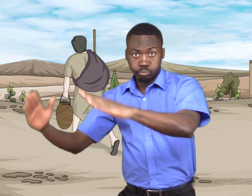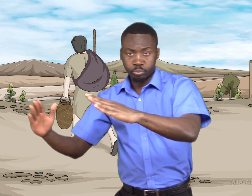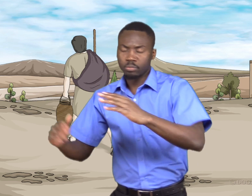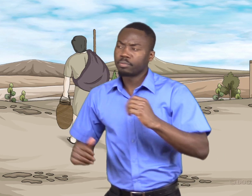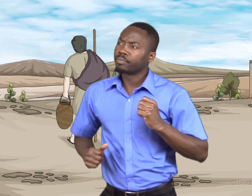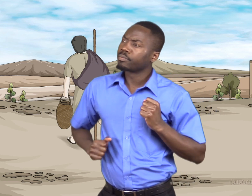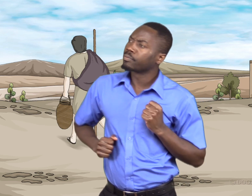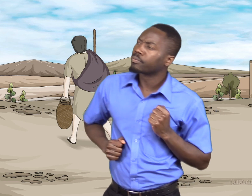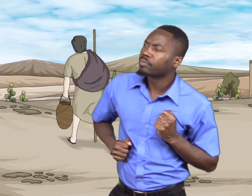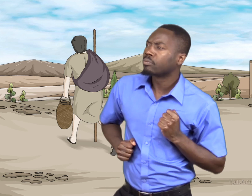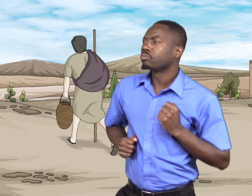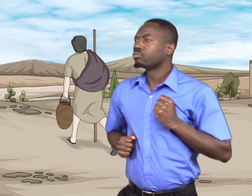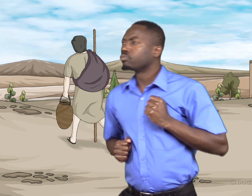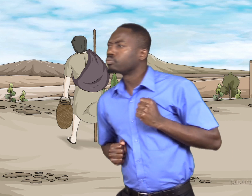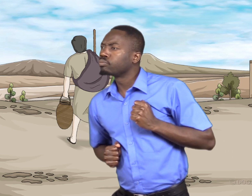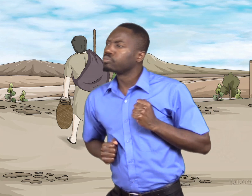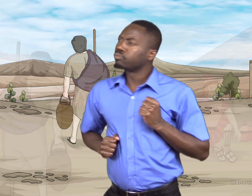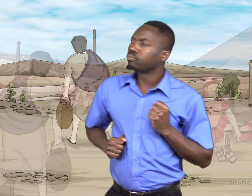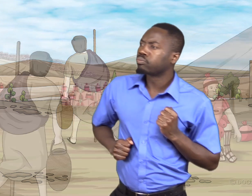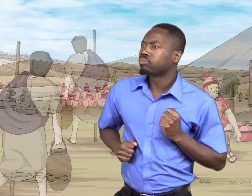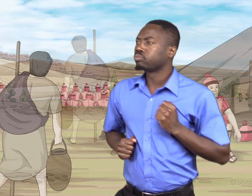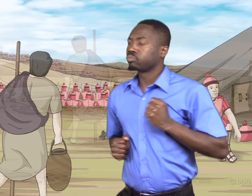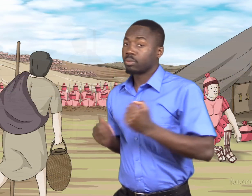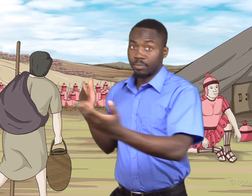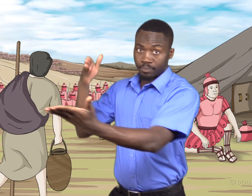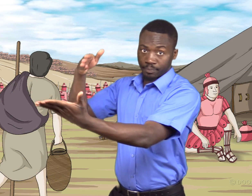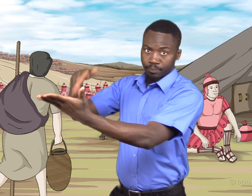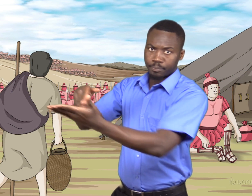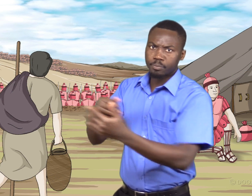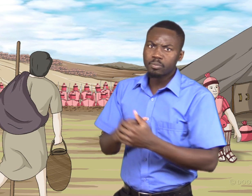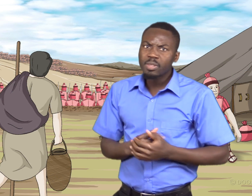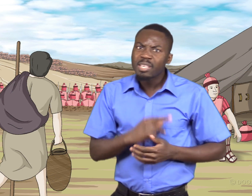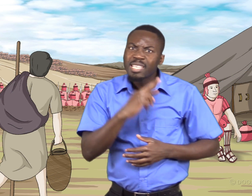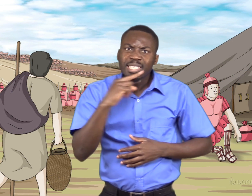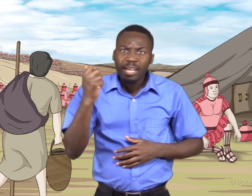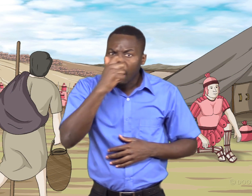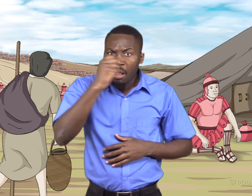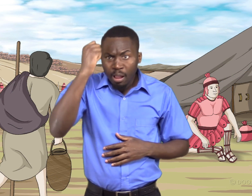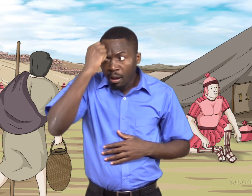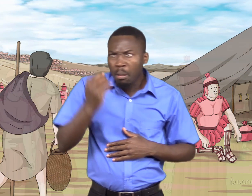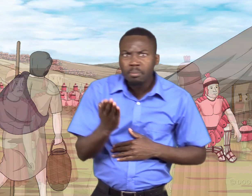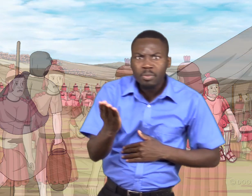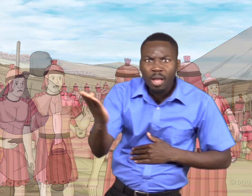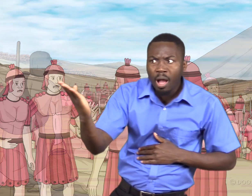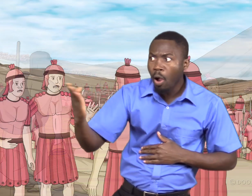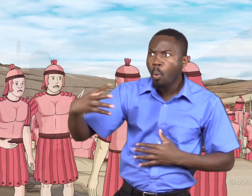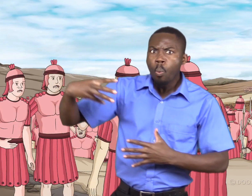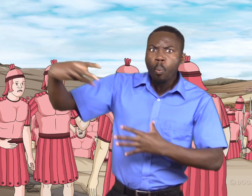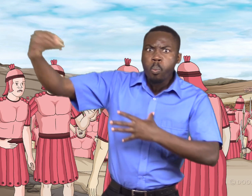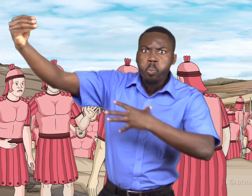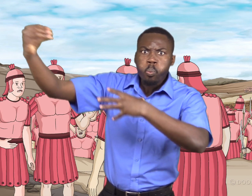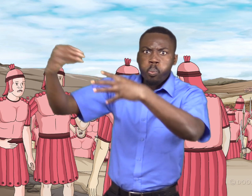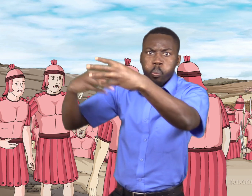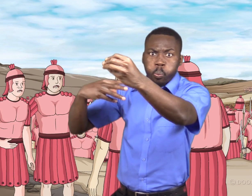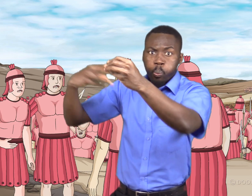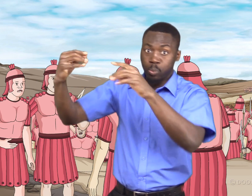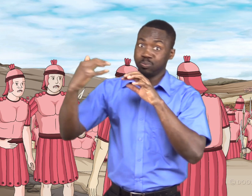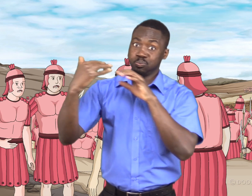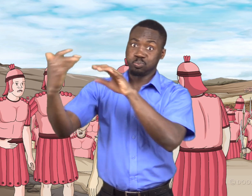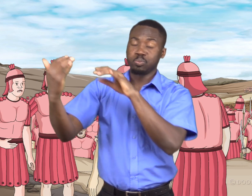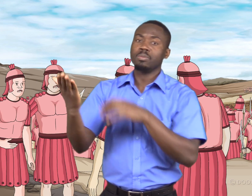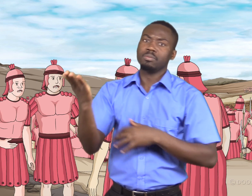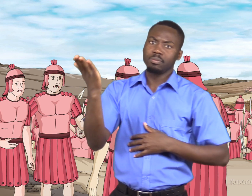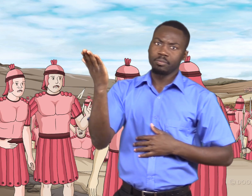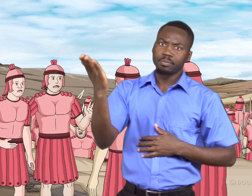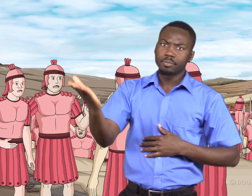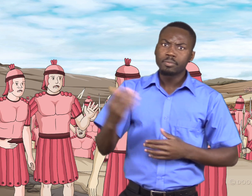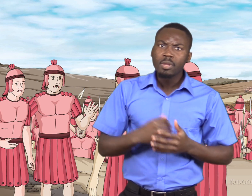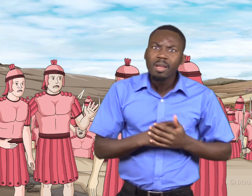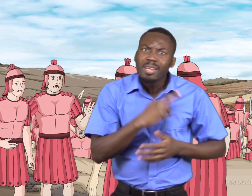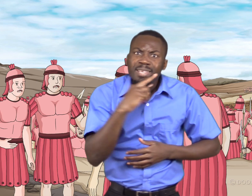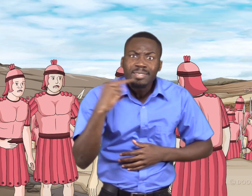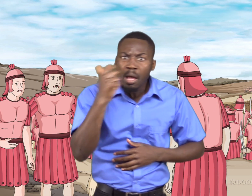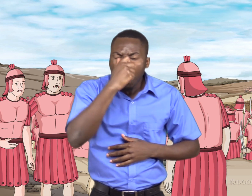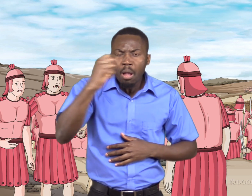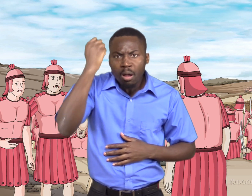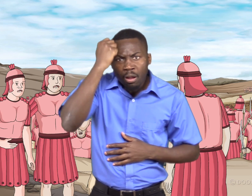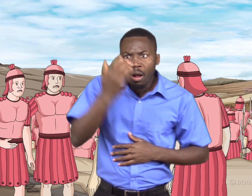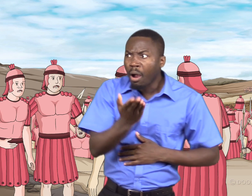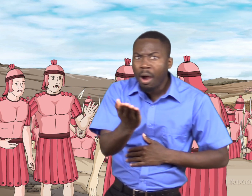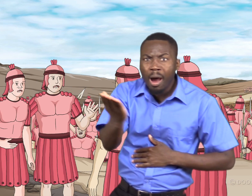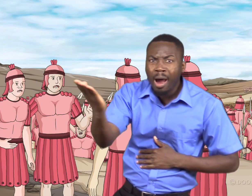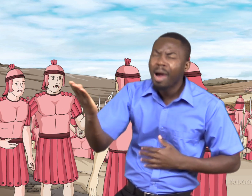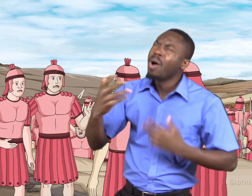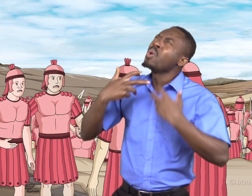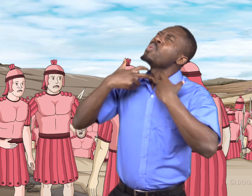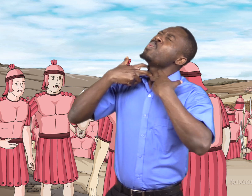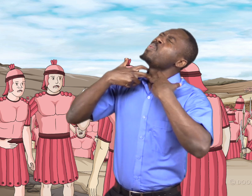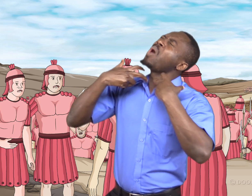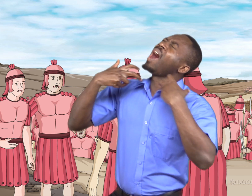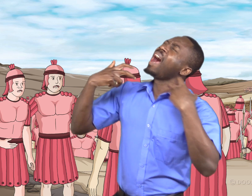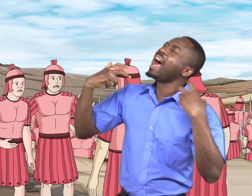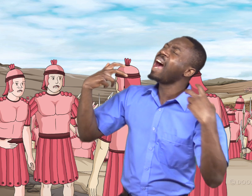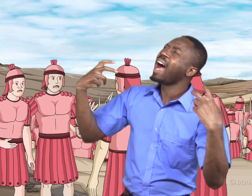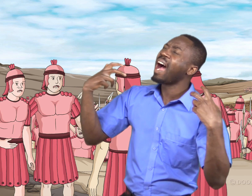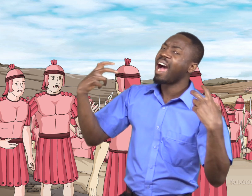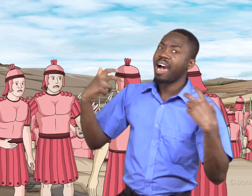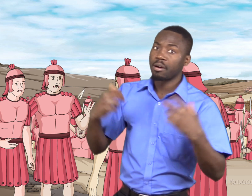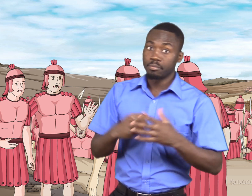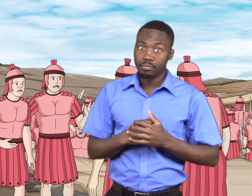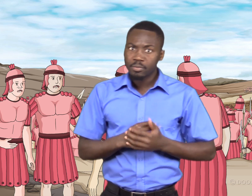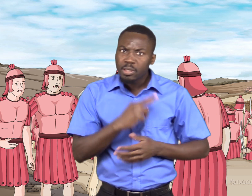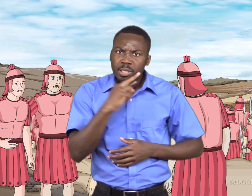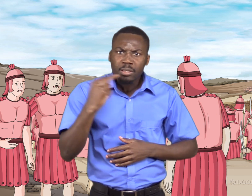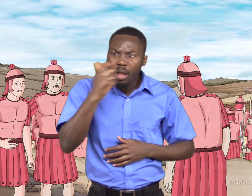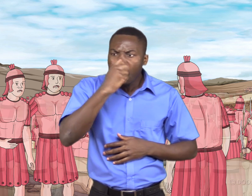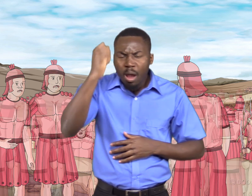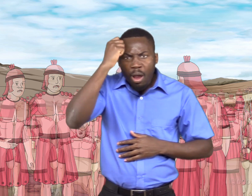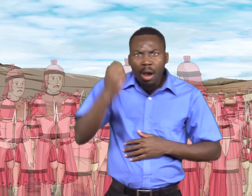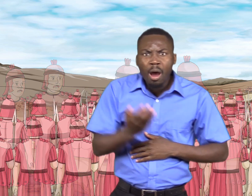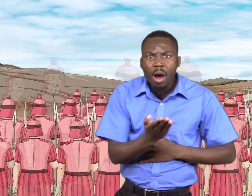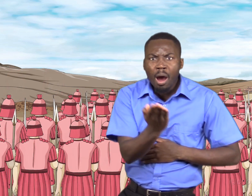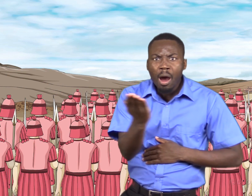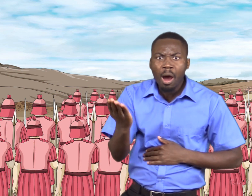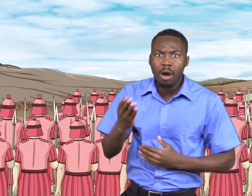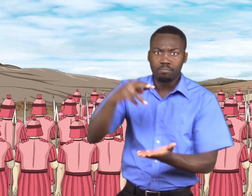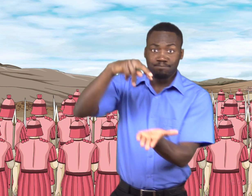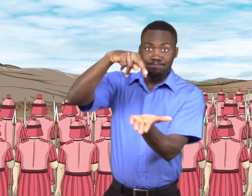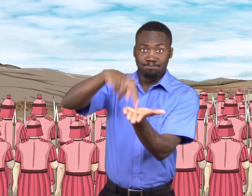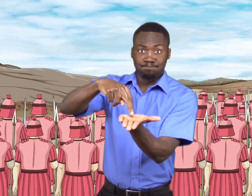He reached the camp as the army was marching out to its position and shouting the battle cry.